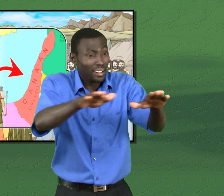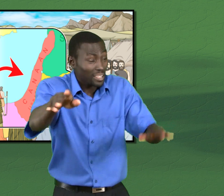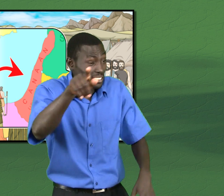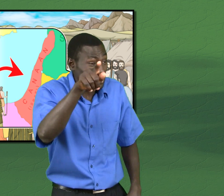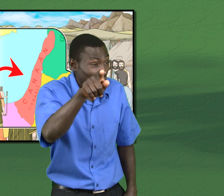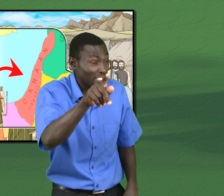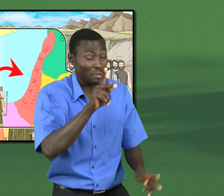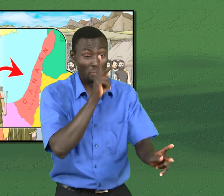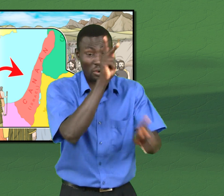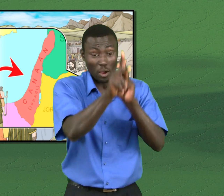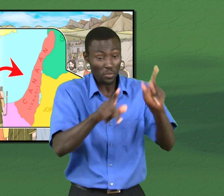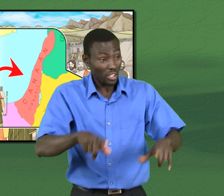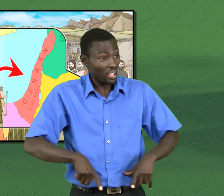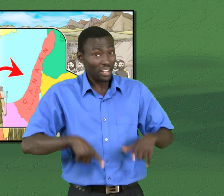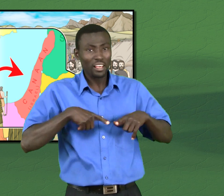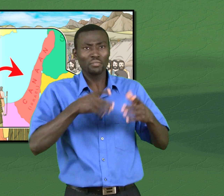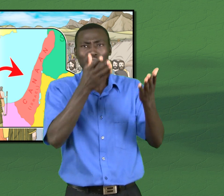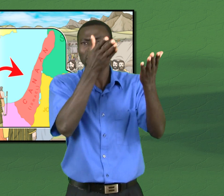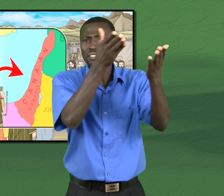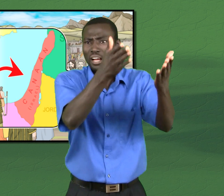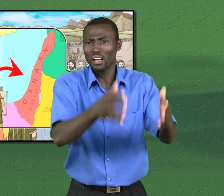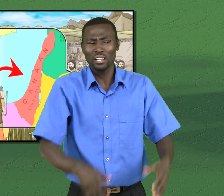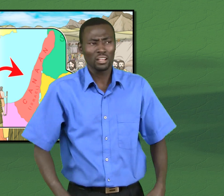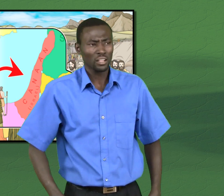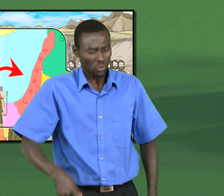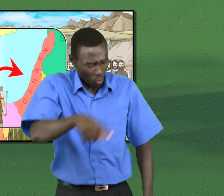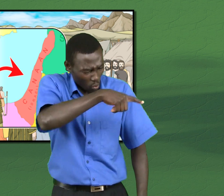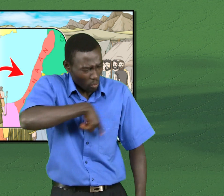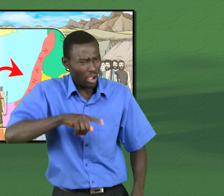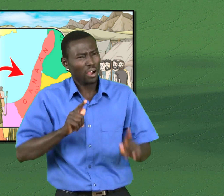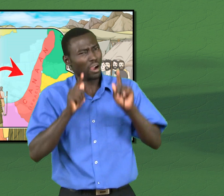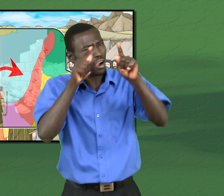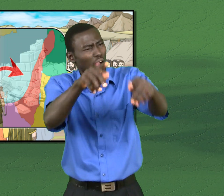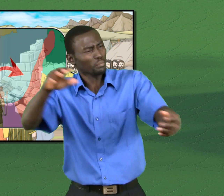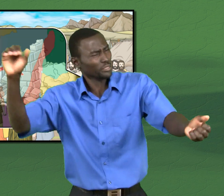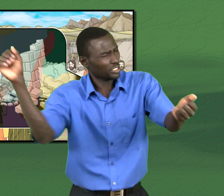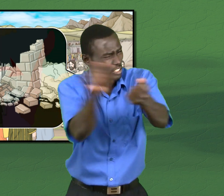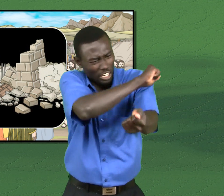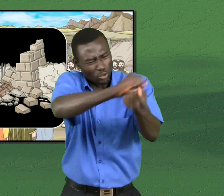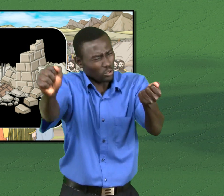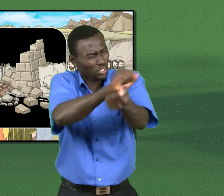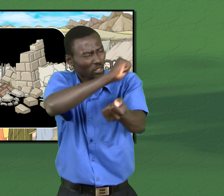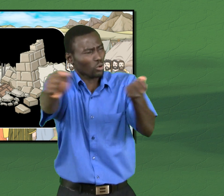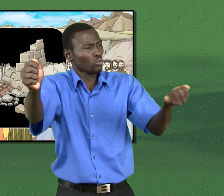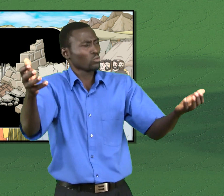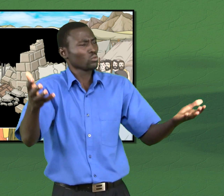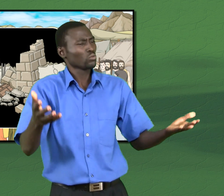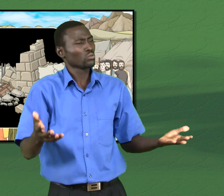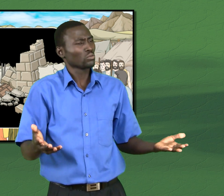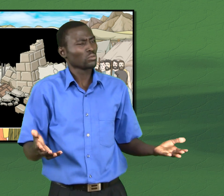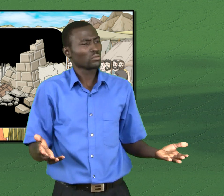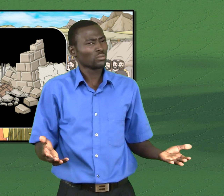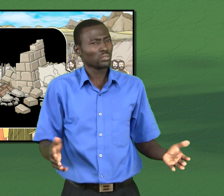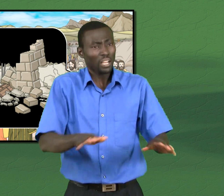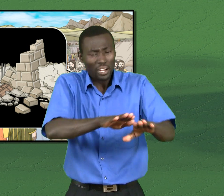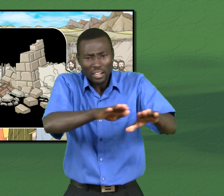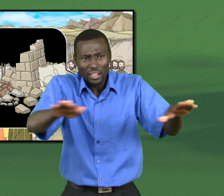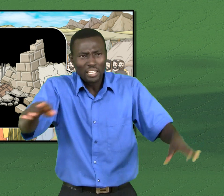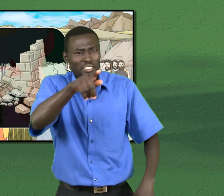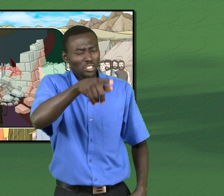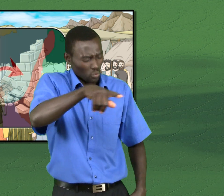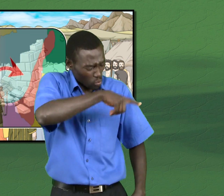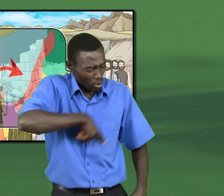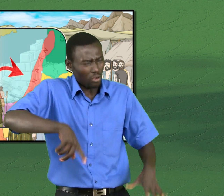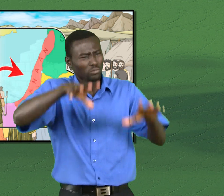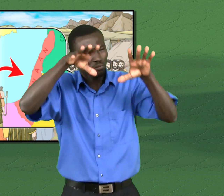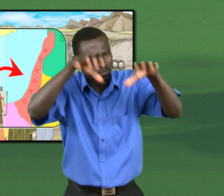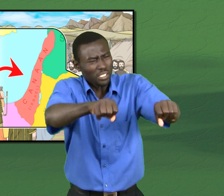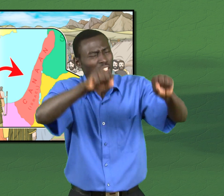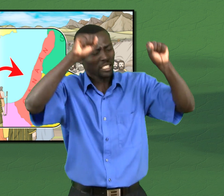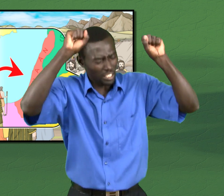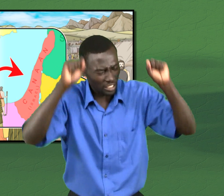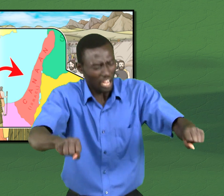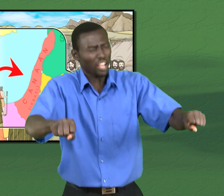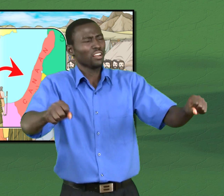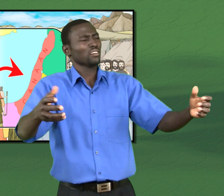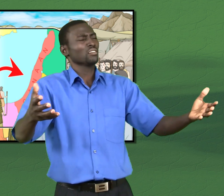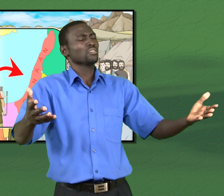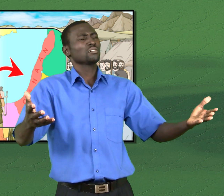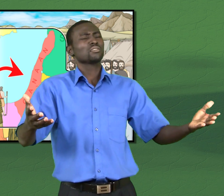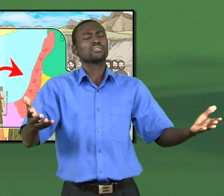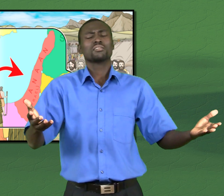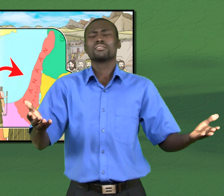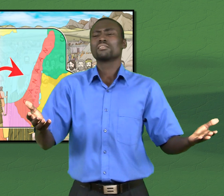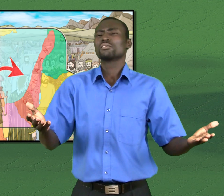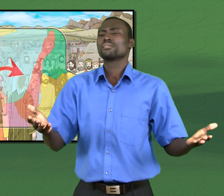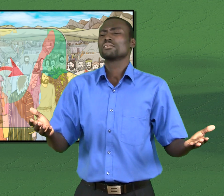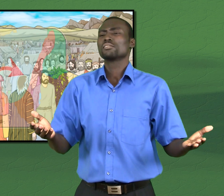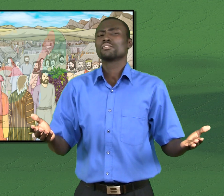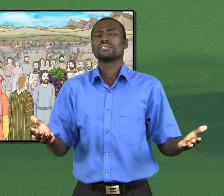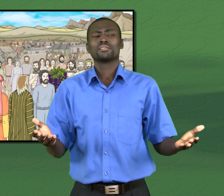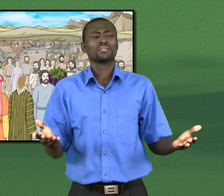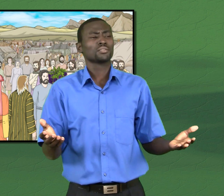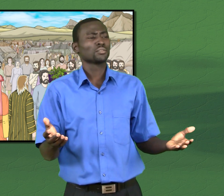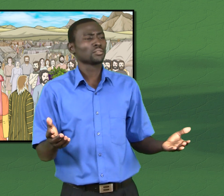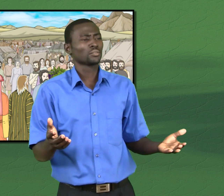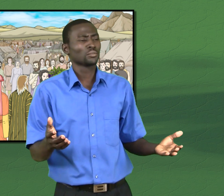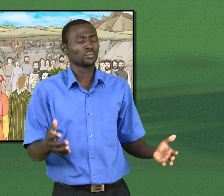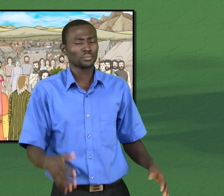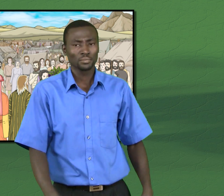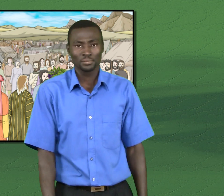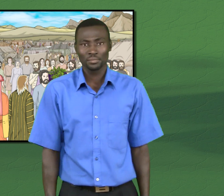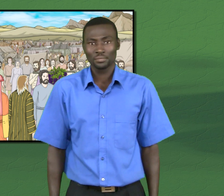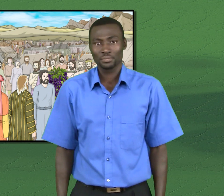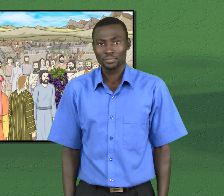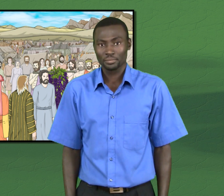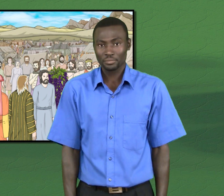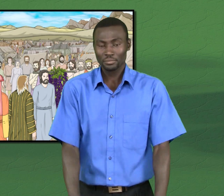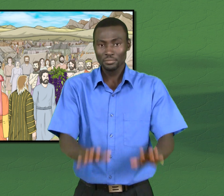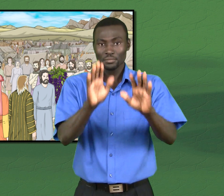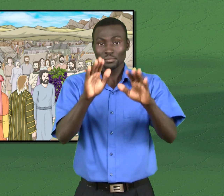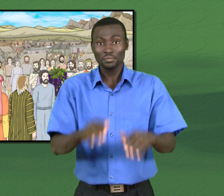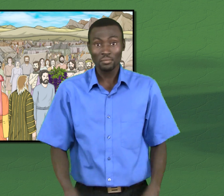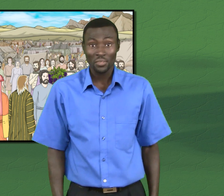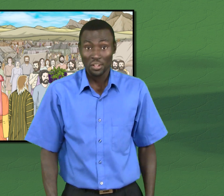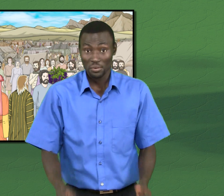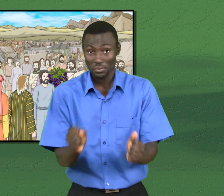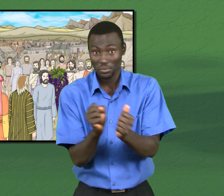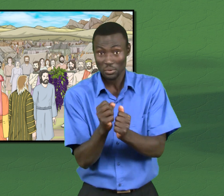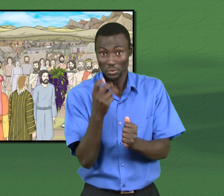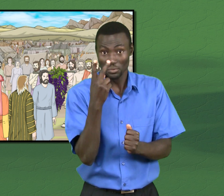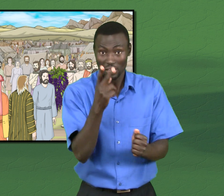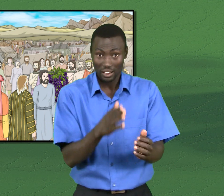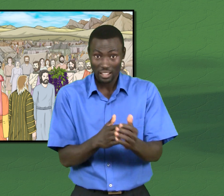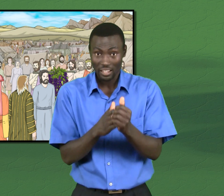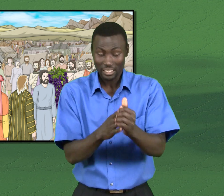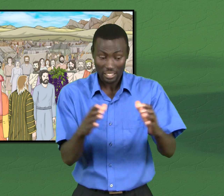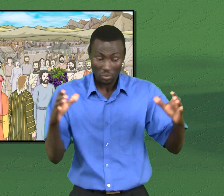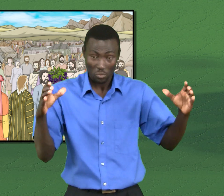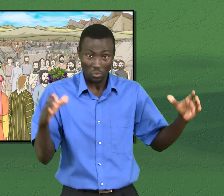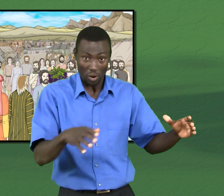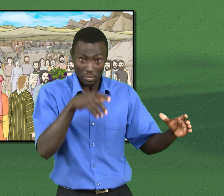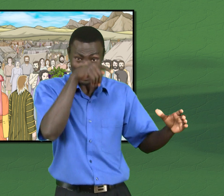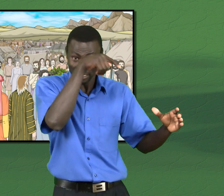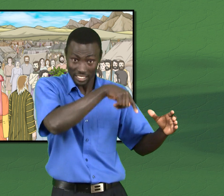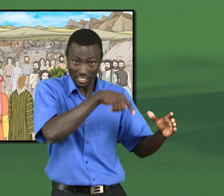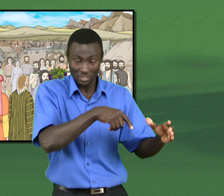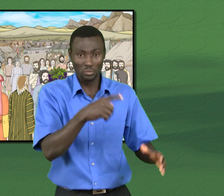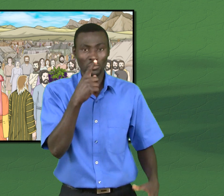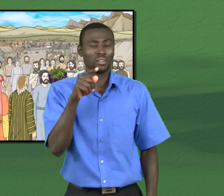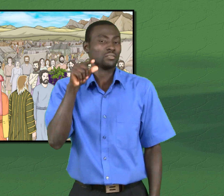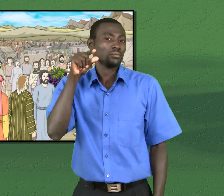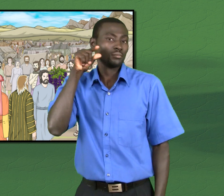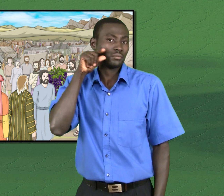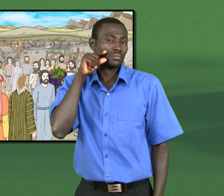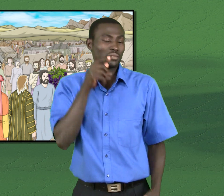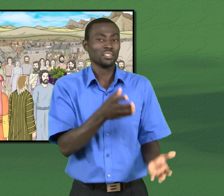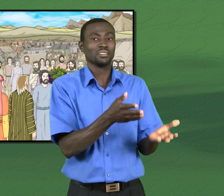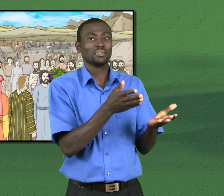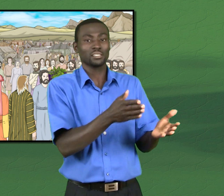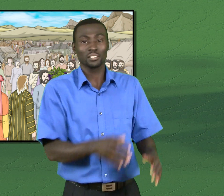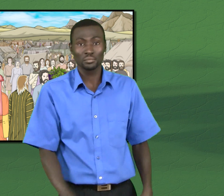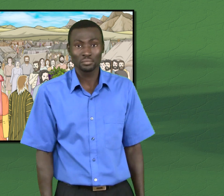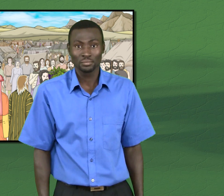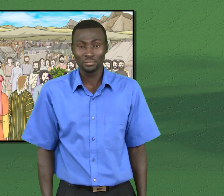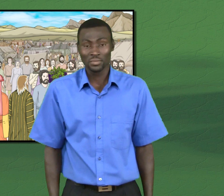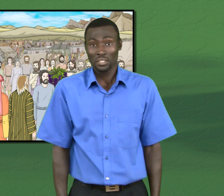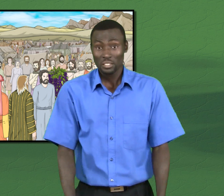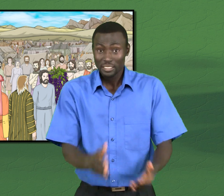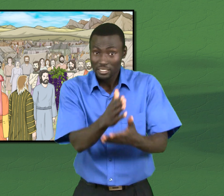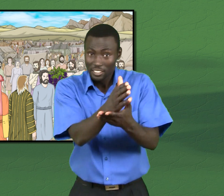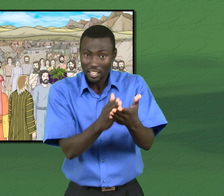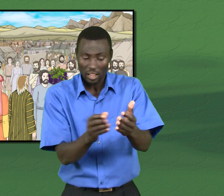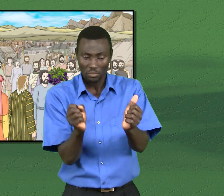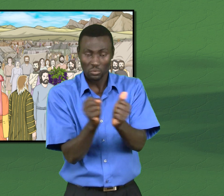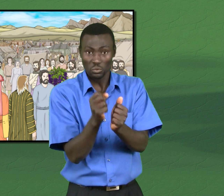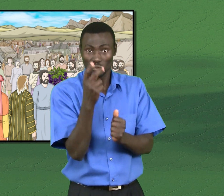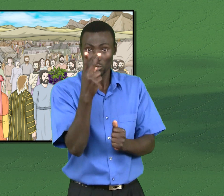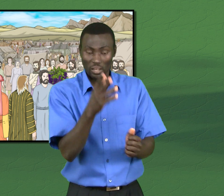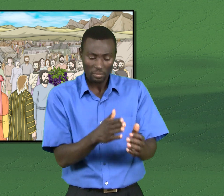But the men who had gone up with him replied, “We cannot go up against the people, for they are stronger than we are!”